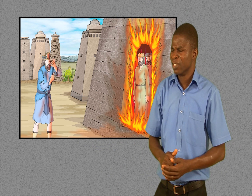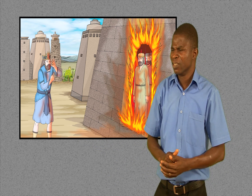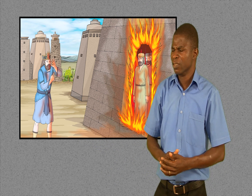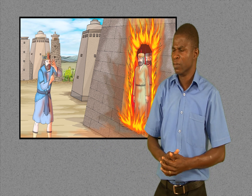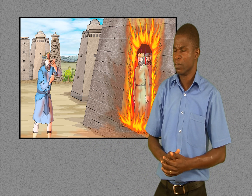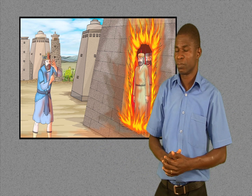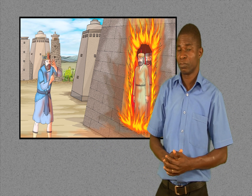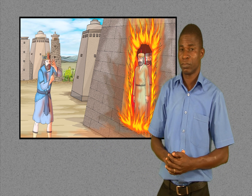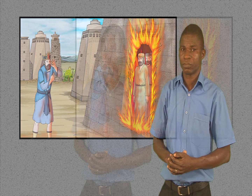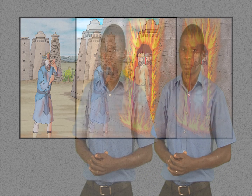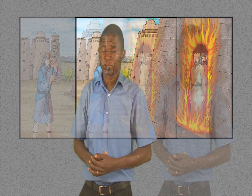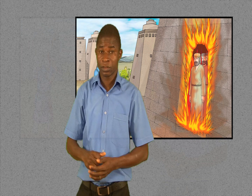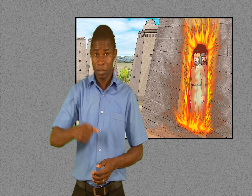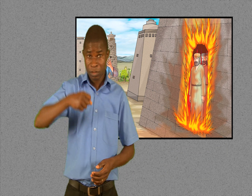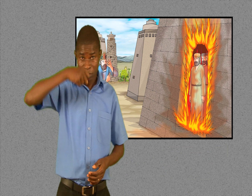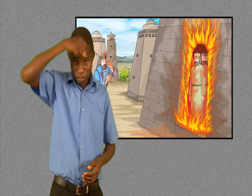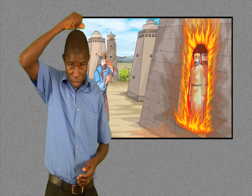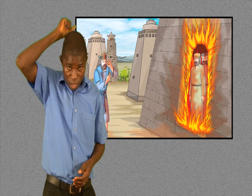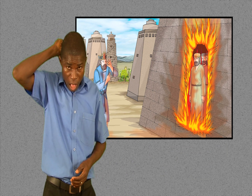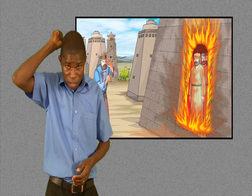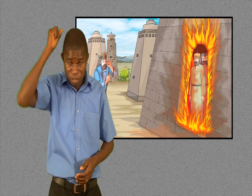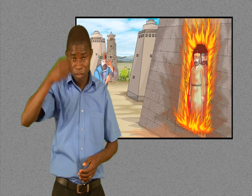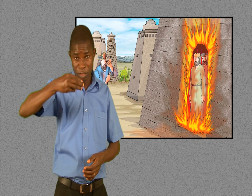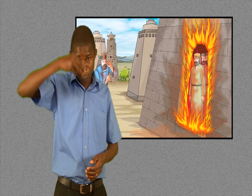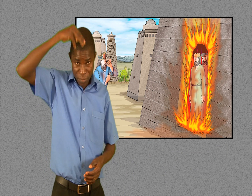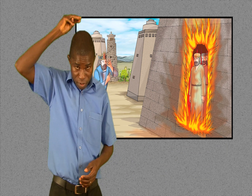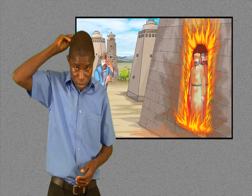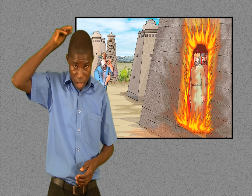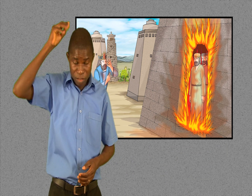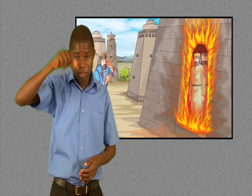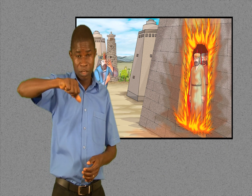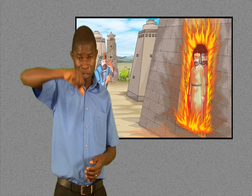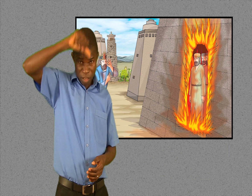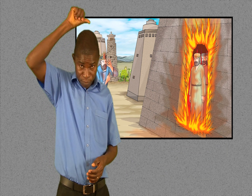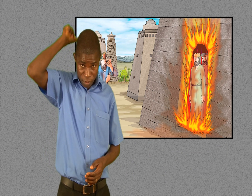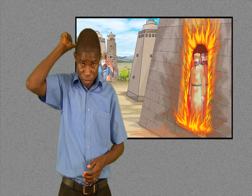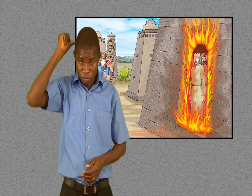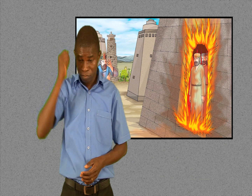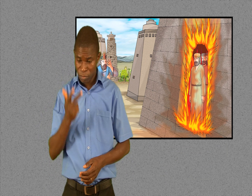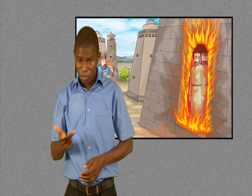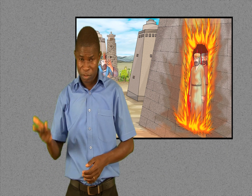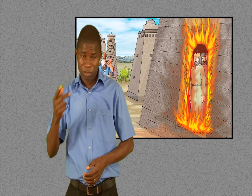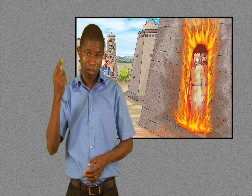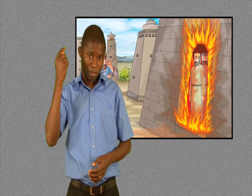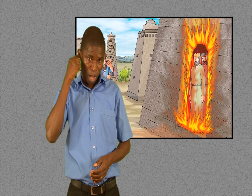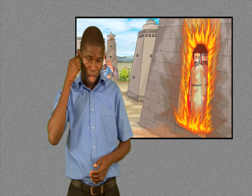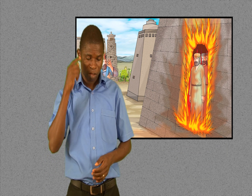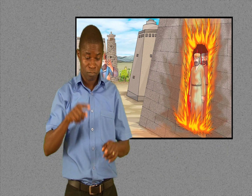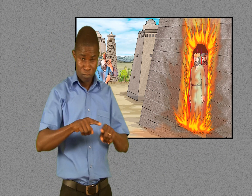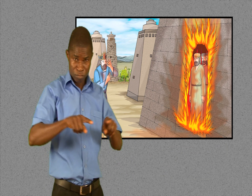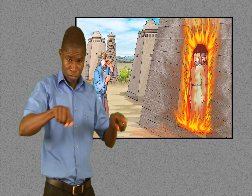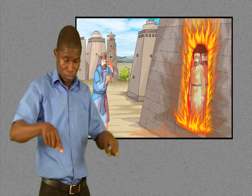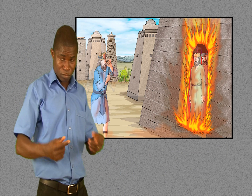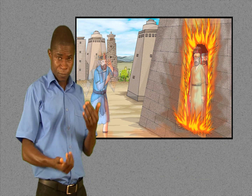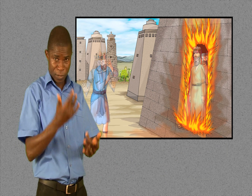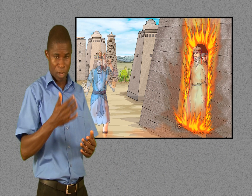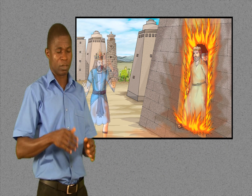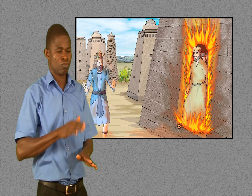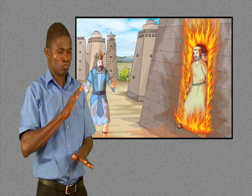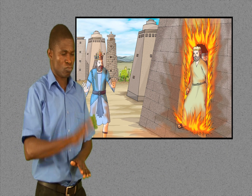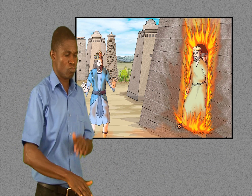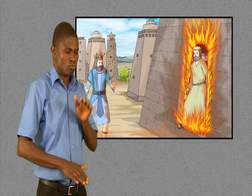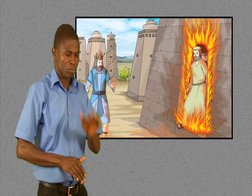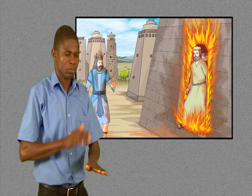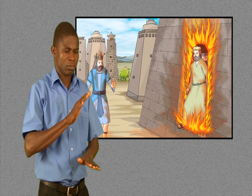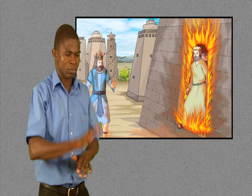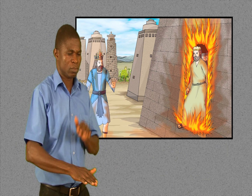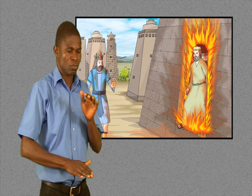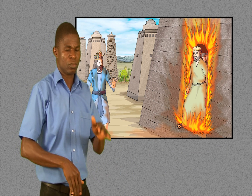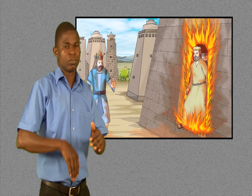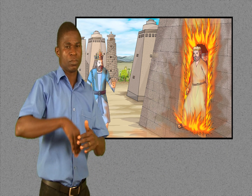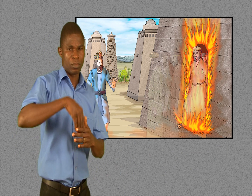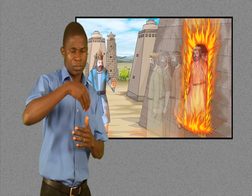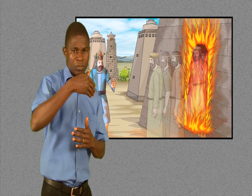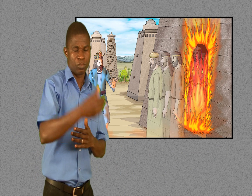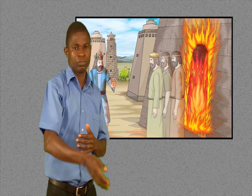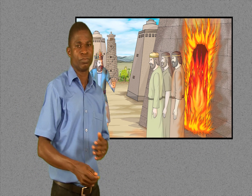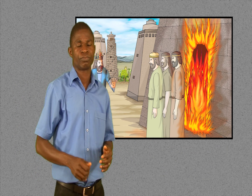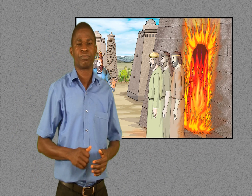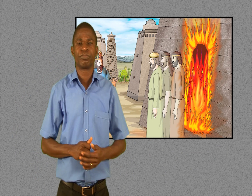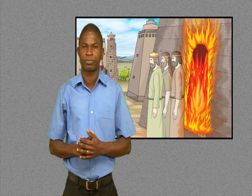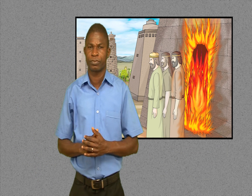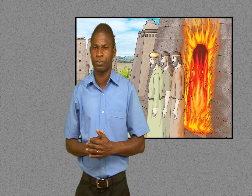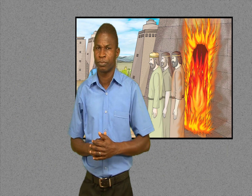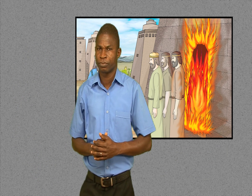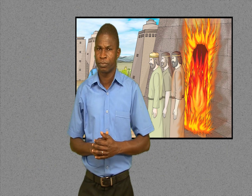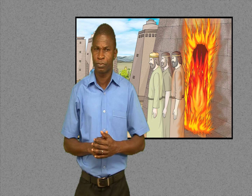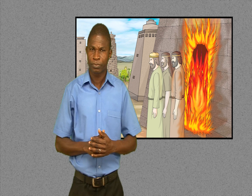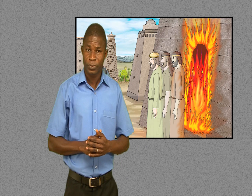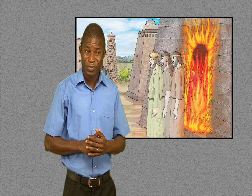Then Nebuchadnezzar approached the door of the blazing fiery furnace and called out, “Shadrach, Meshach, and Abednego, servants of the Most High God, come out!”